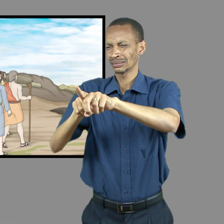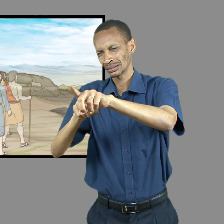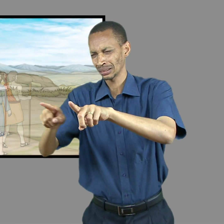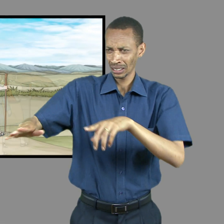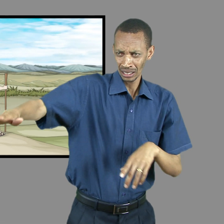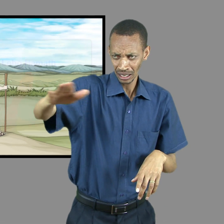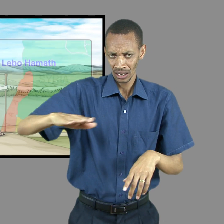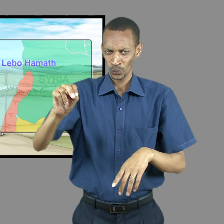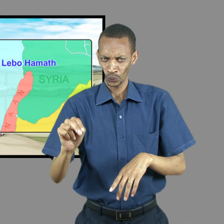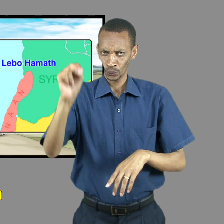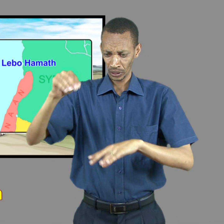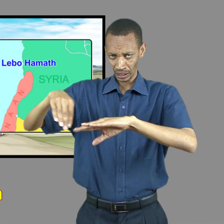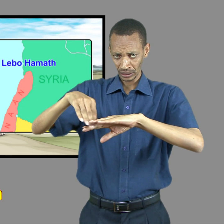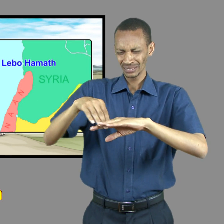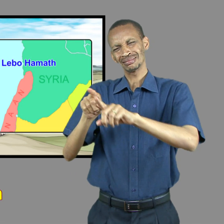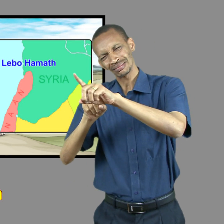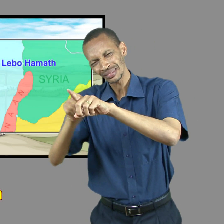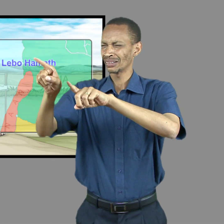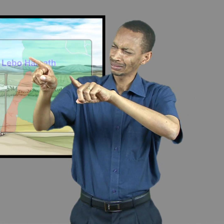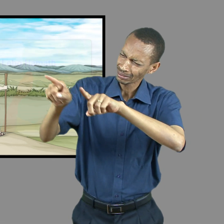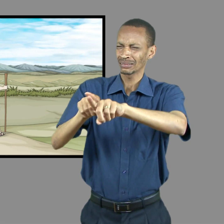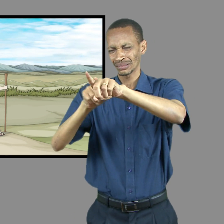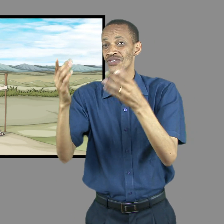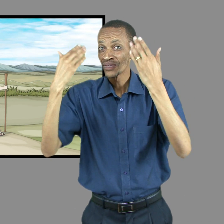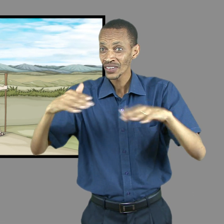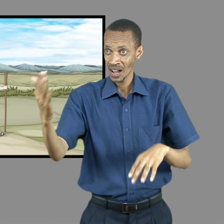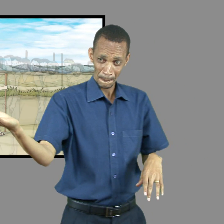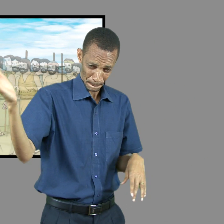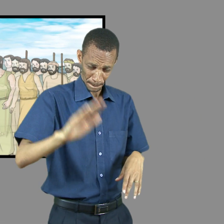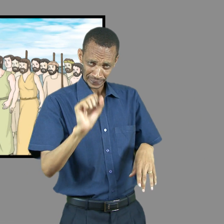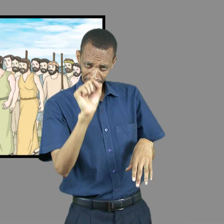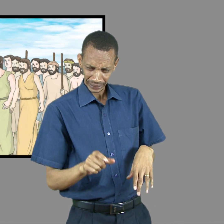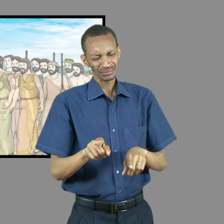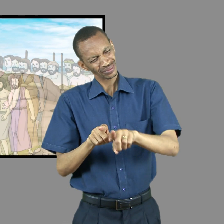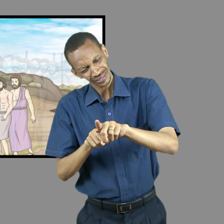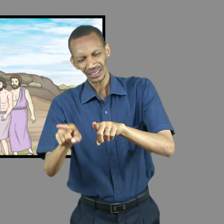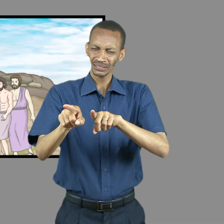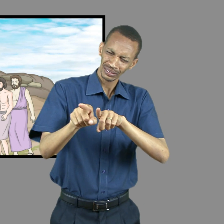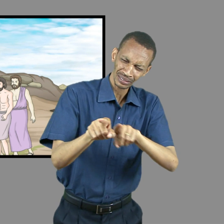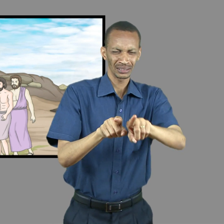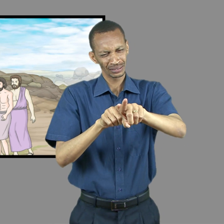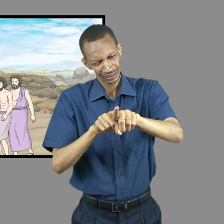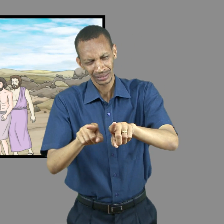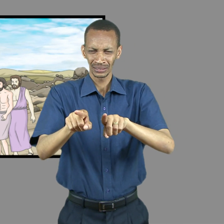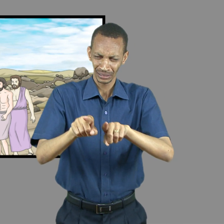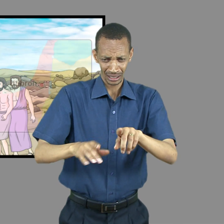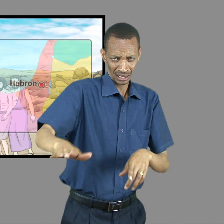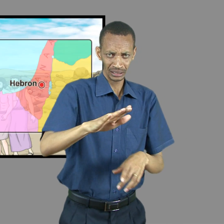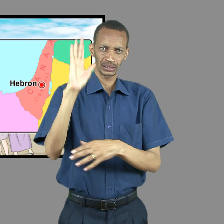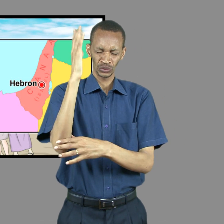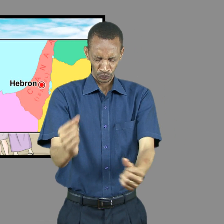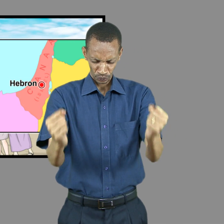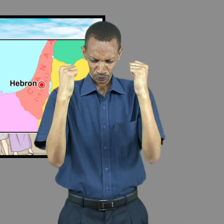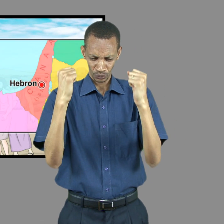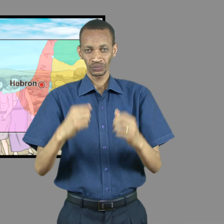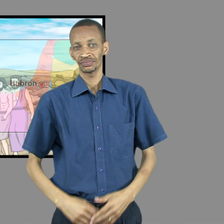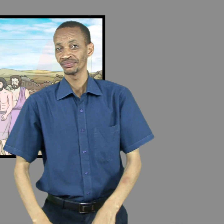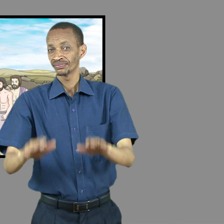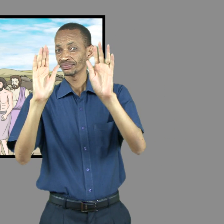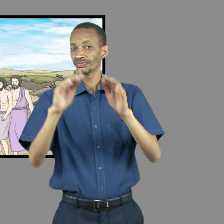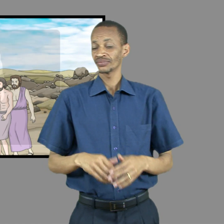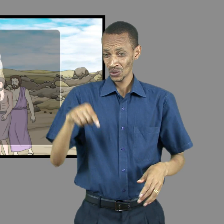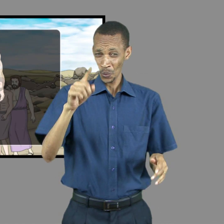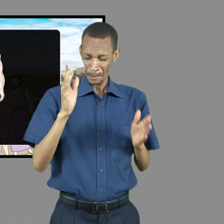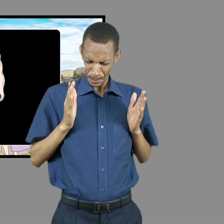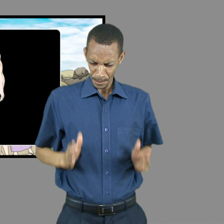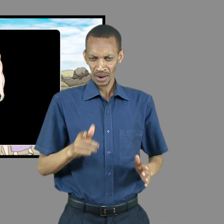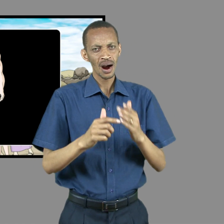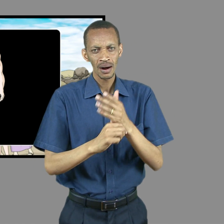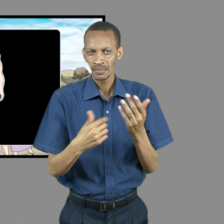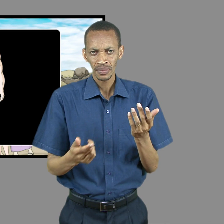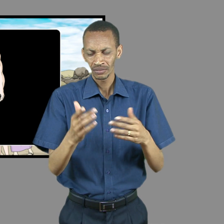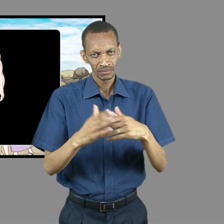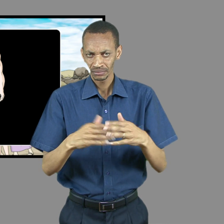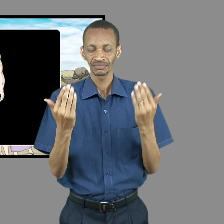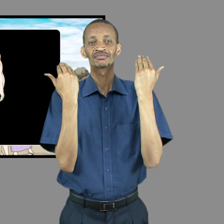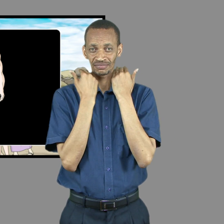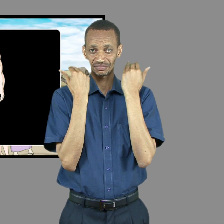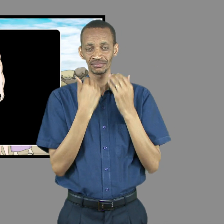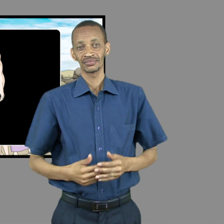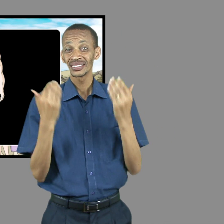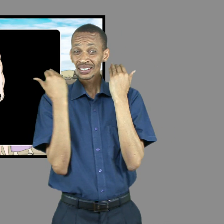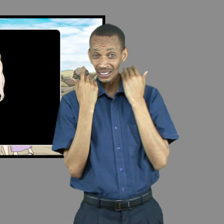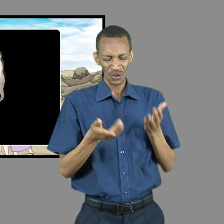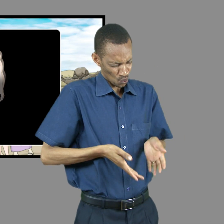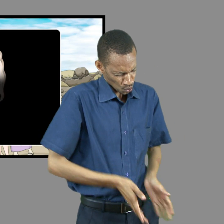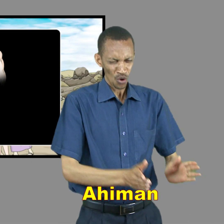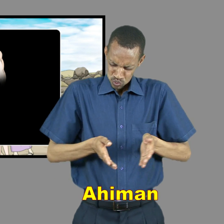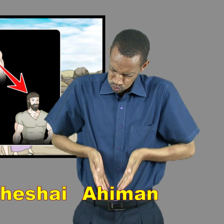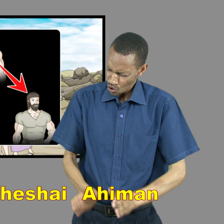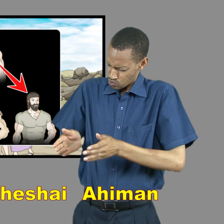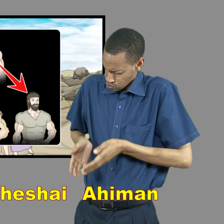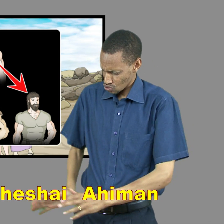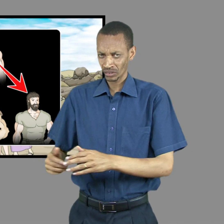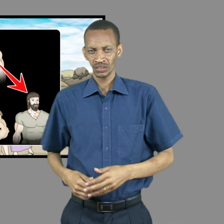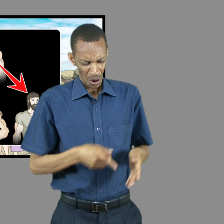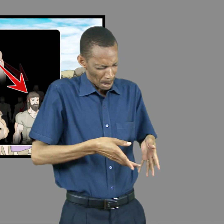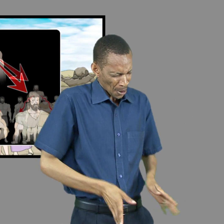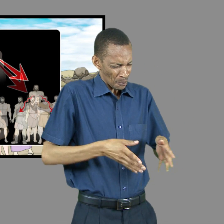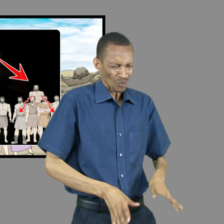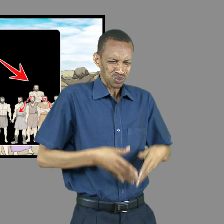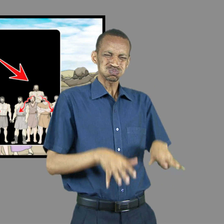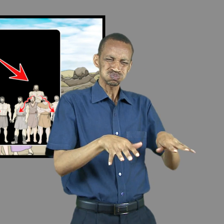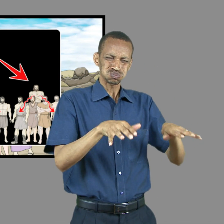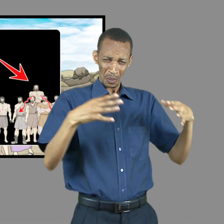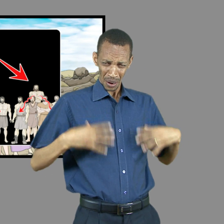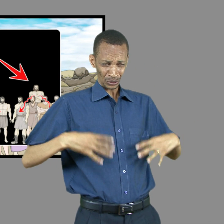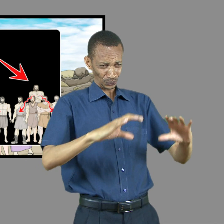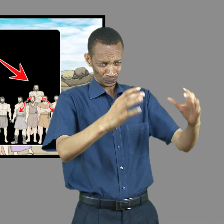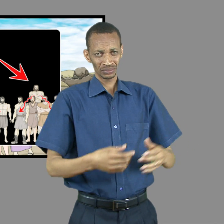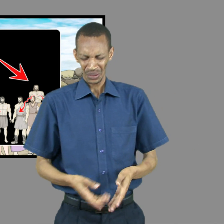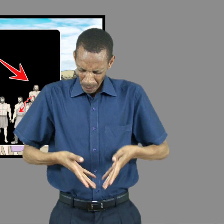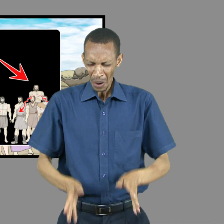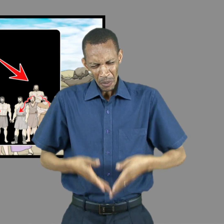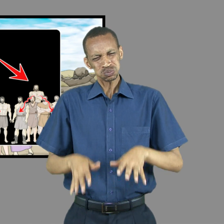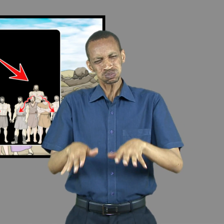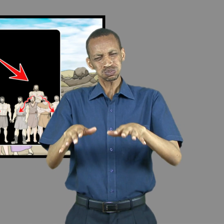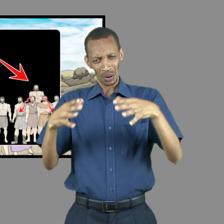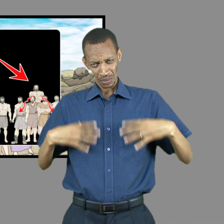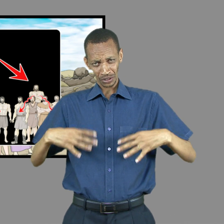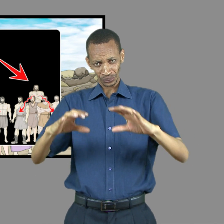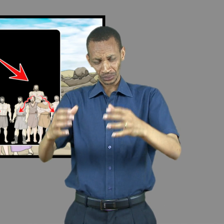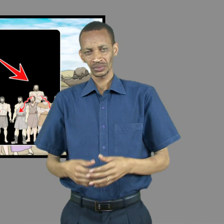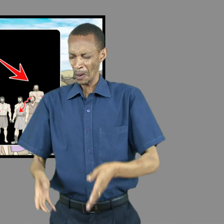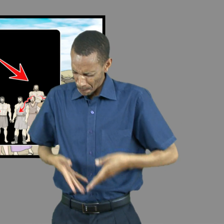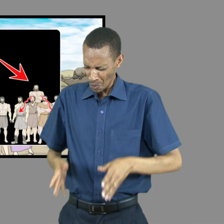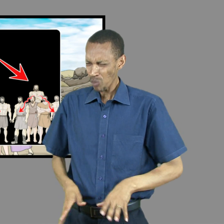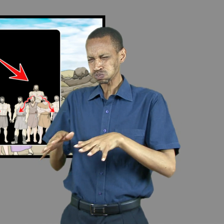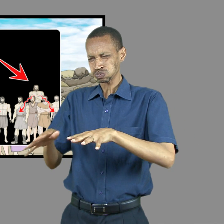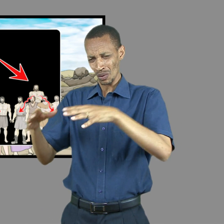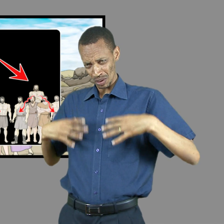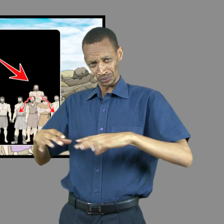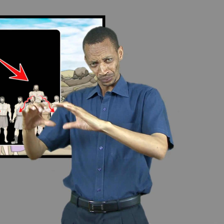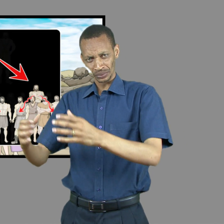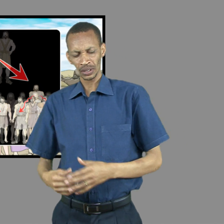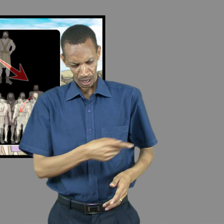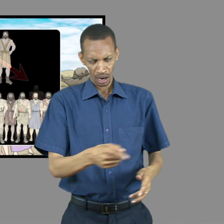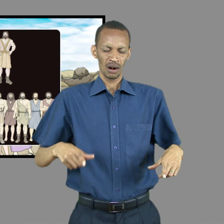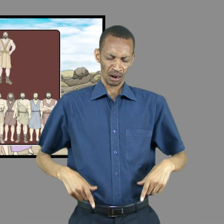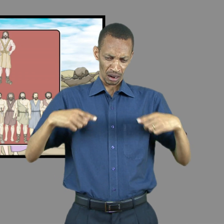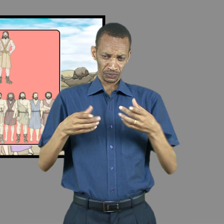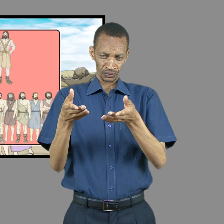They went up through the Negev and came to Hebron, where Ahiman, Sheshai, and Talmai, the descendants of Anak, dwelled.